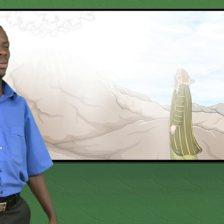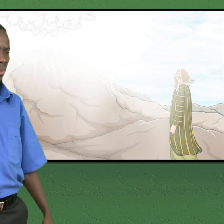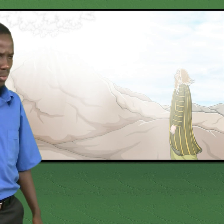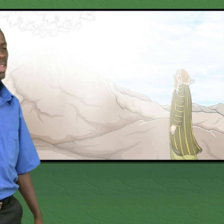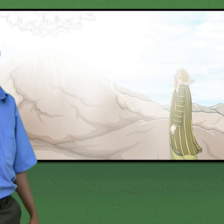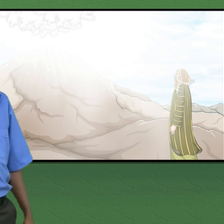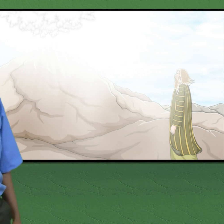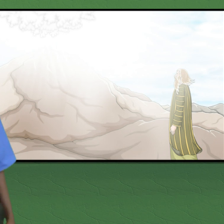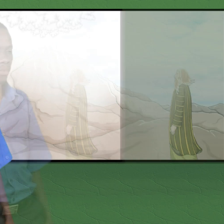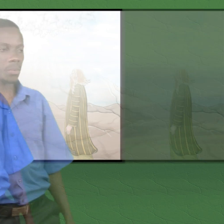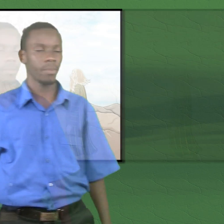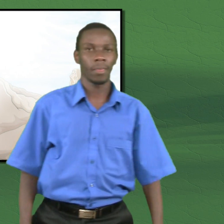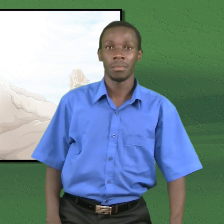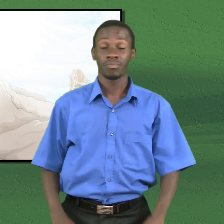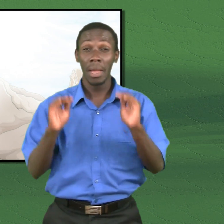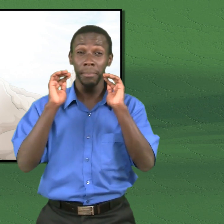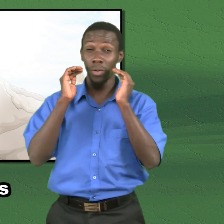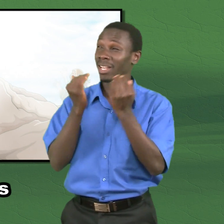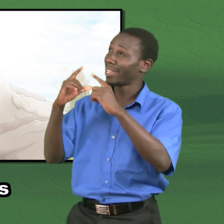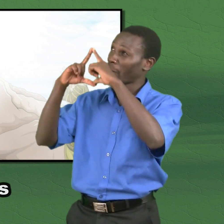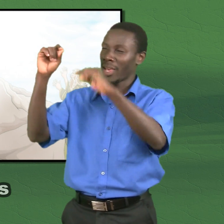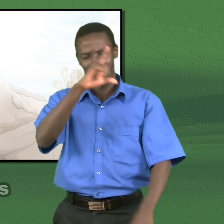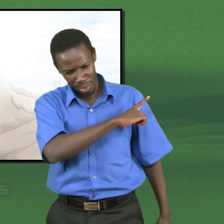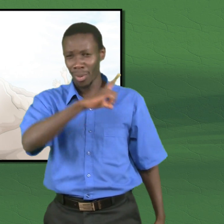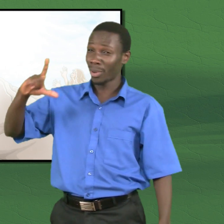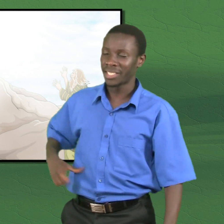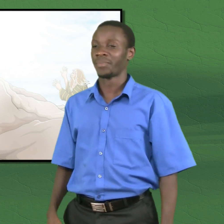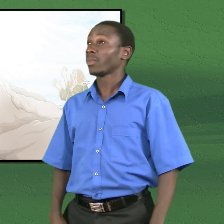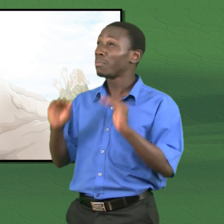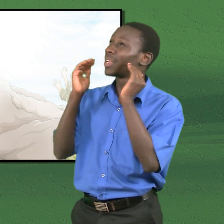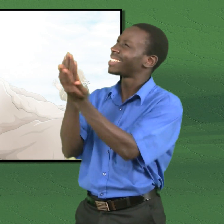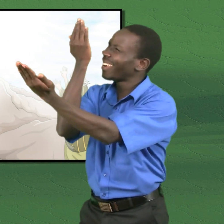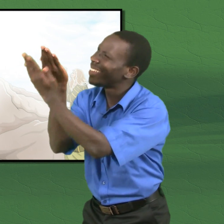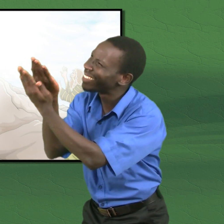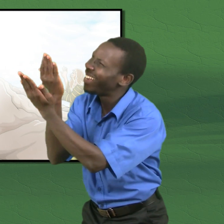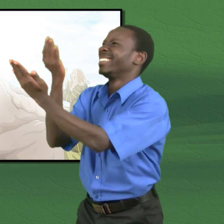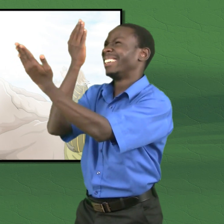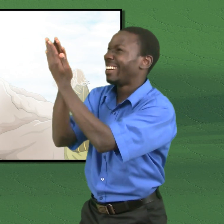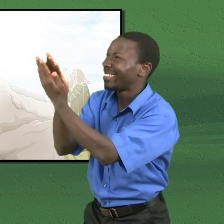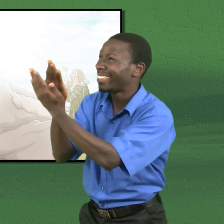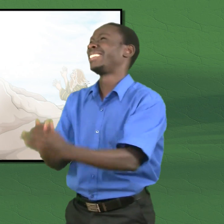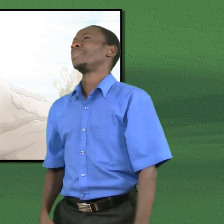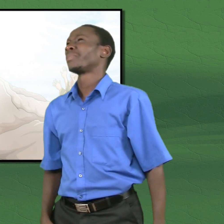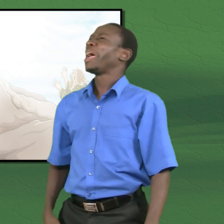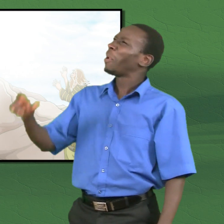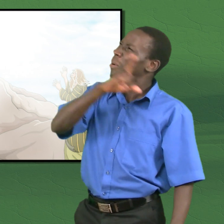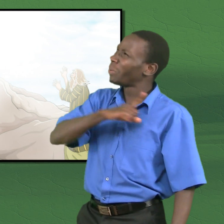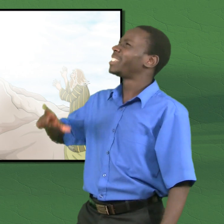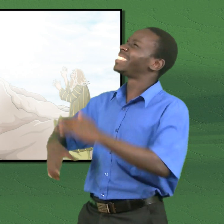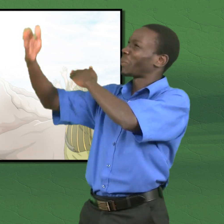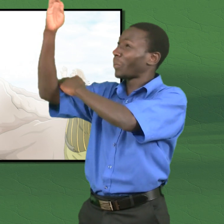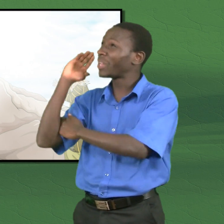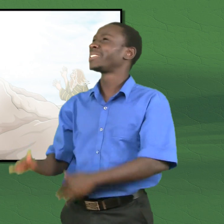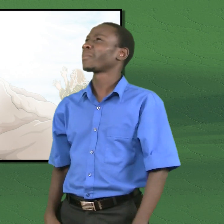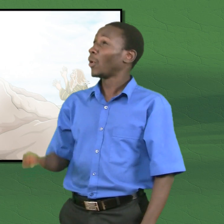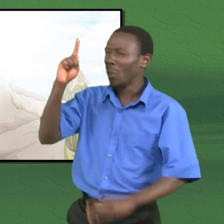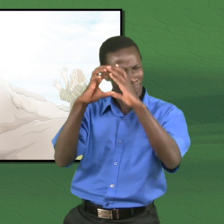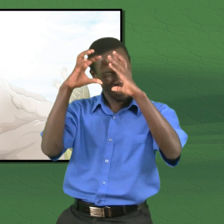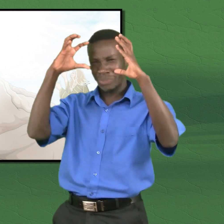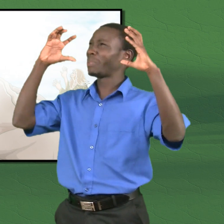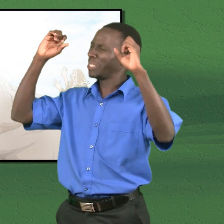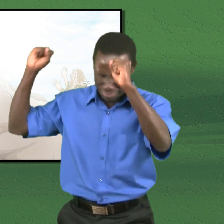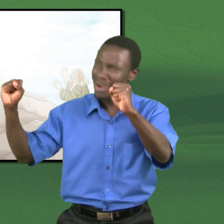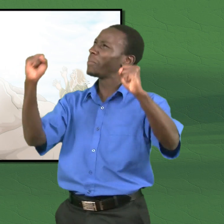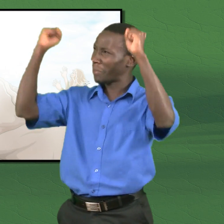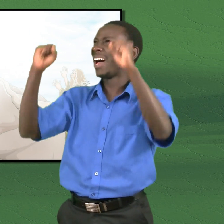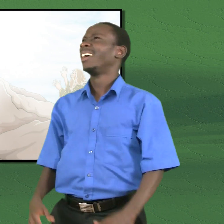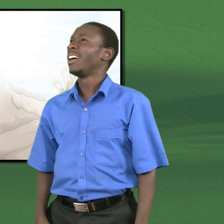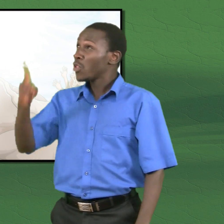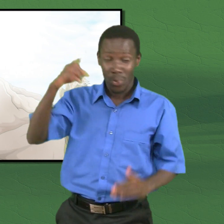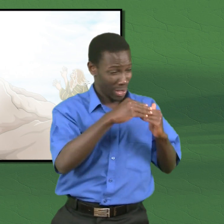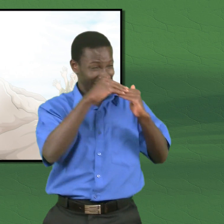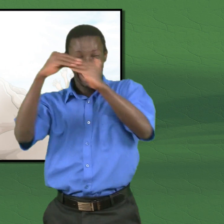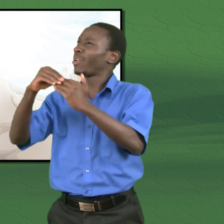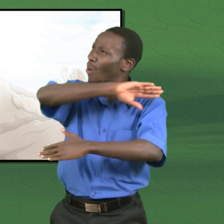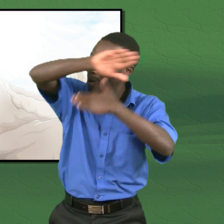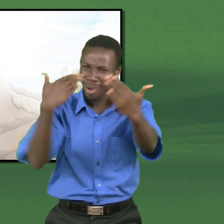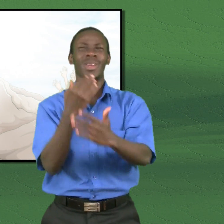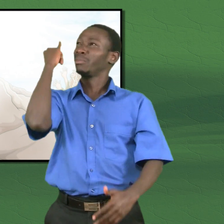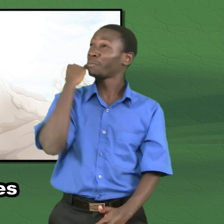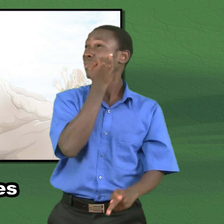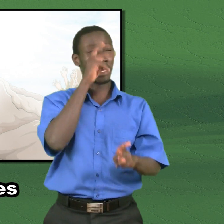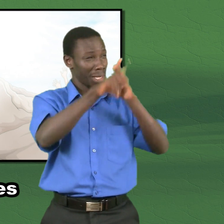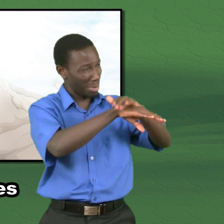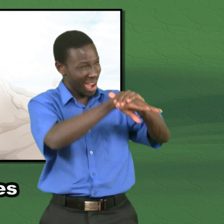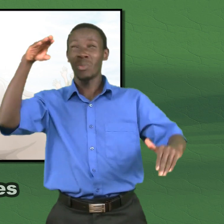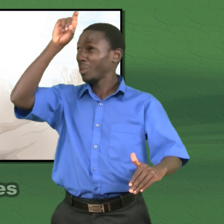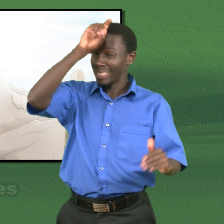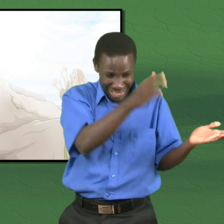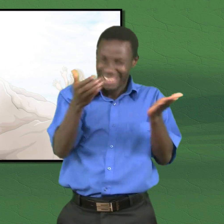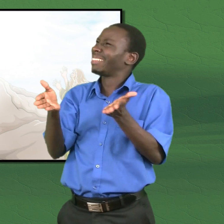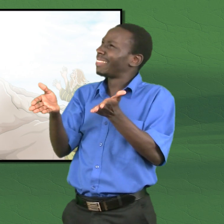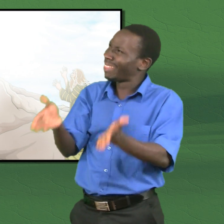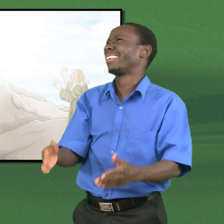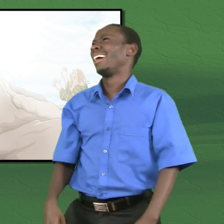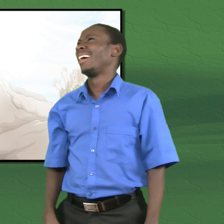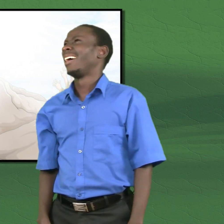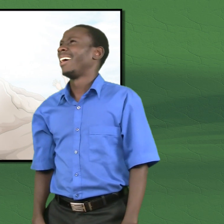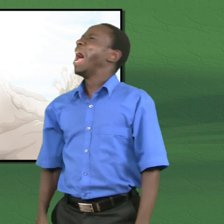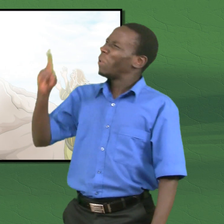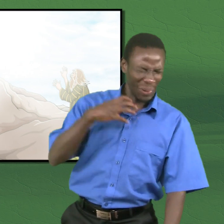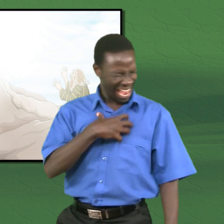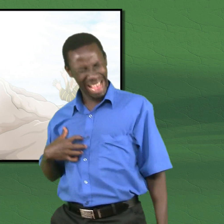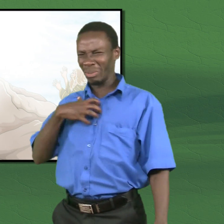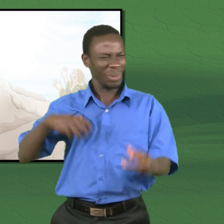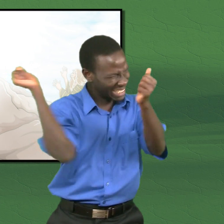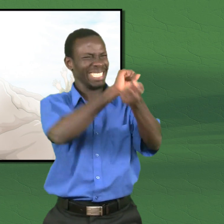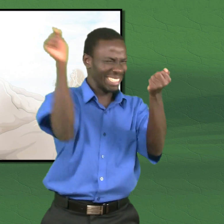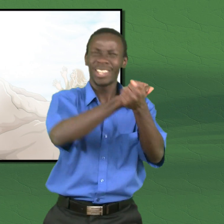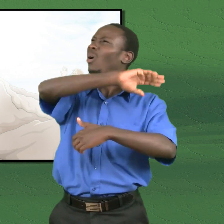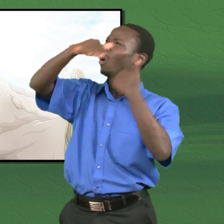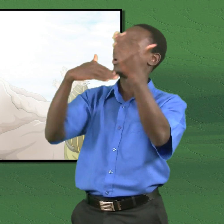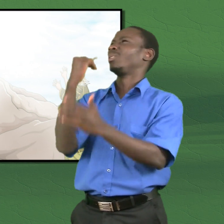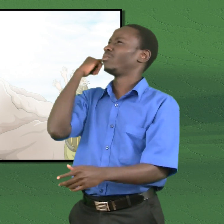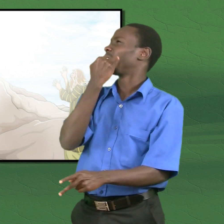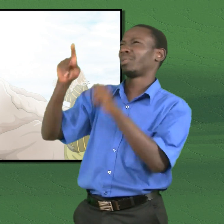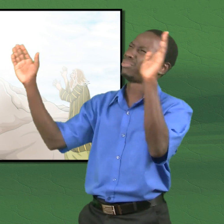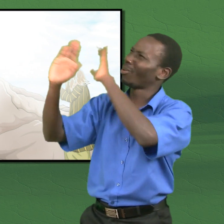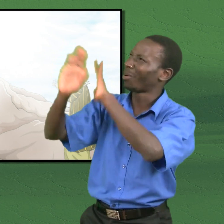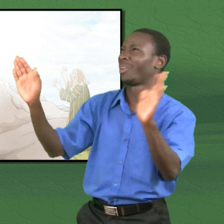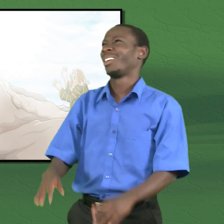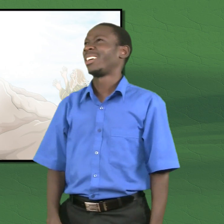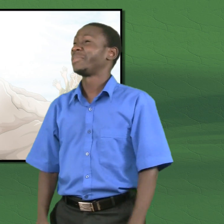But Moses sought the favor of the LORD his God, saying, “O LORD, why does Your anger burn against Your people, whom You brought out of the land of Egypt with great power and a mighty hand?